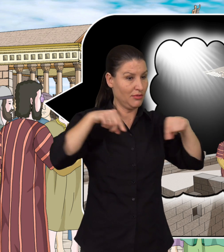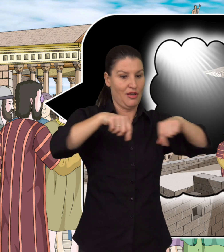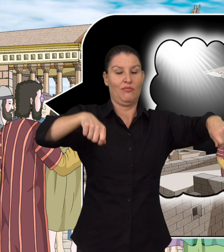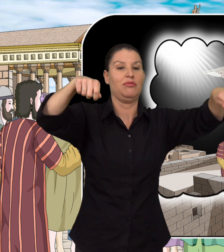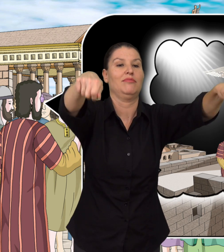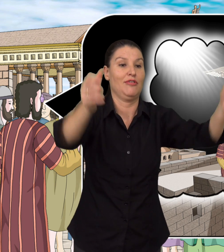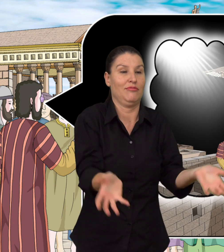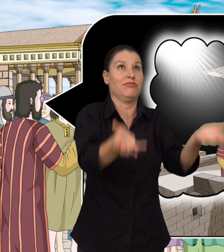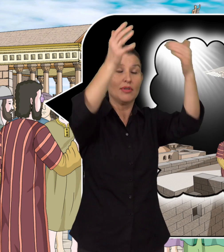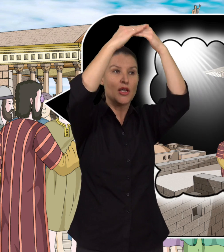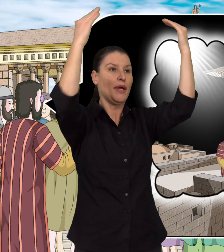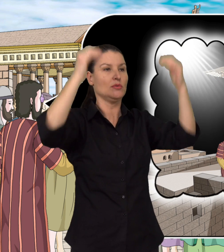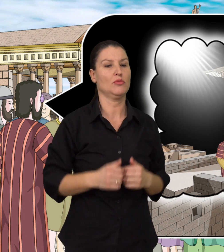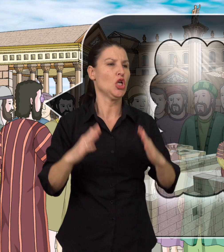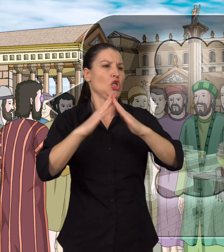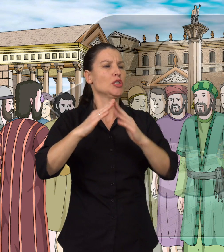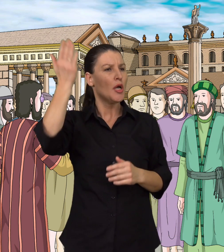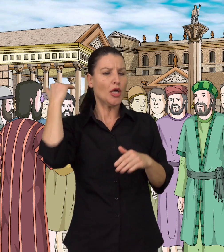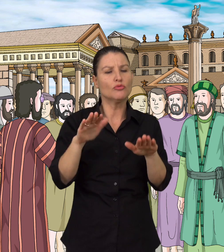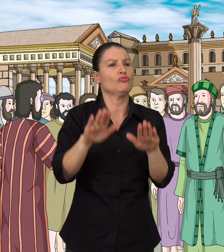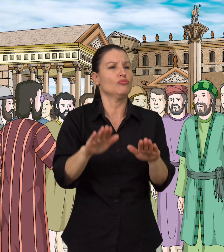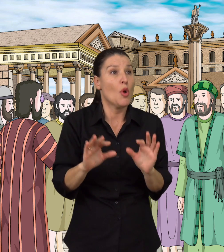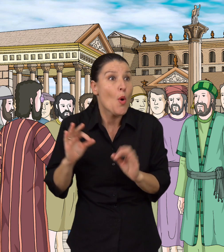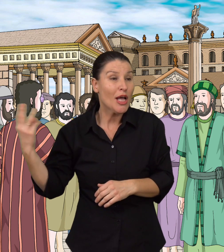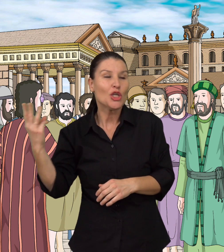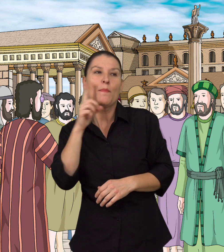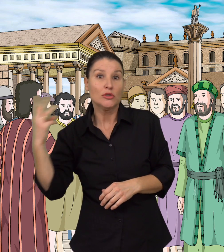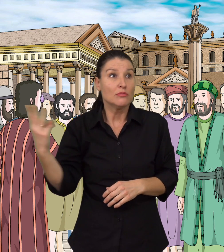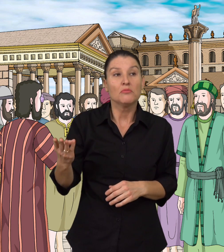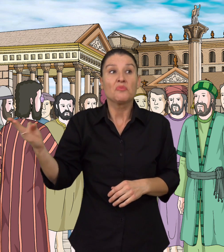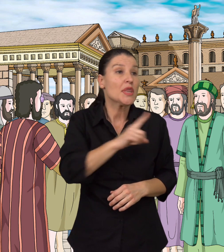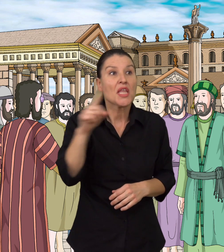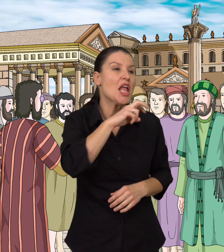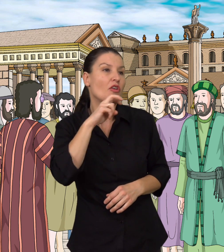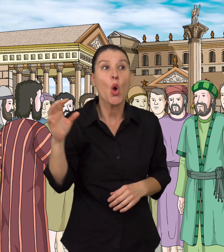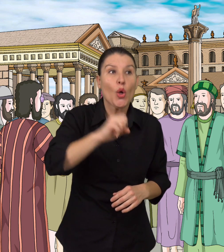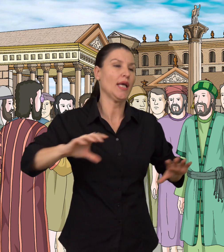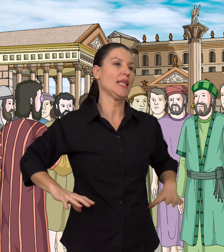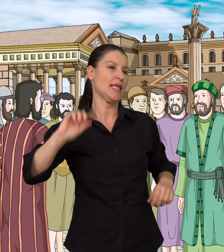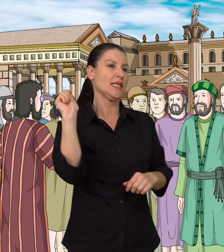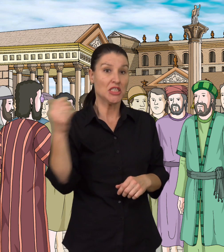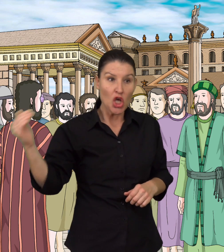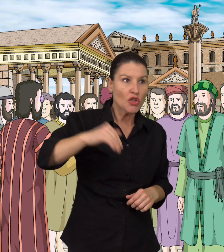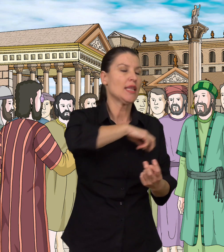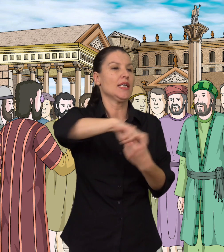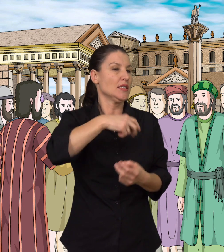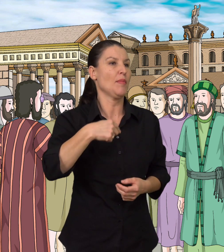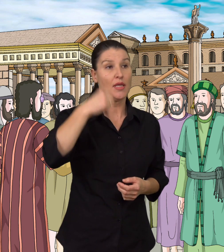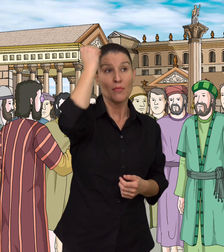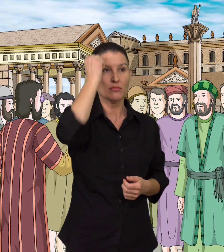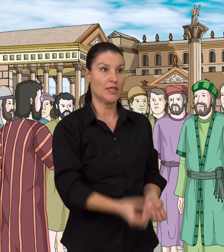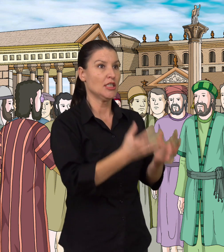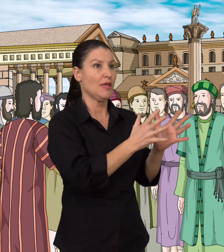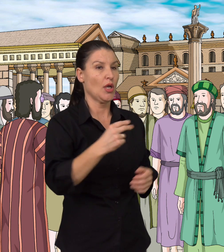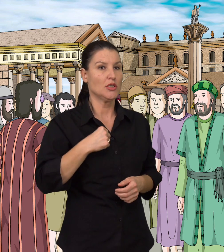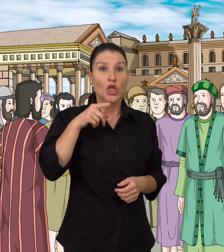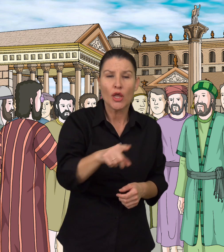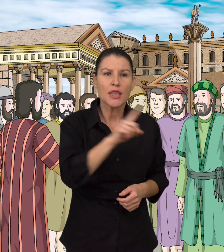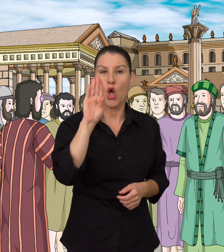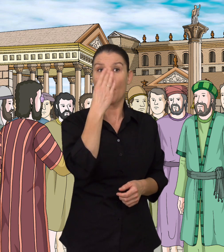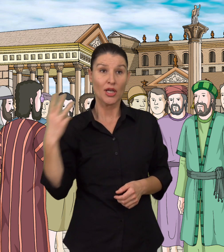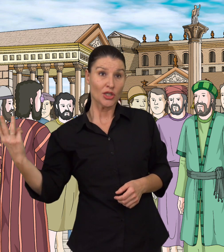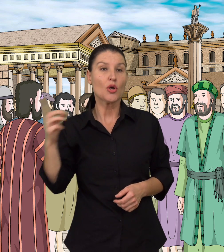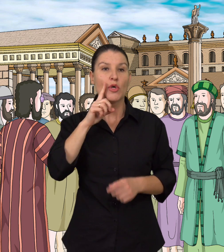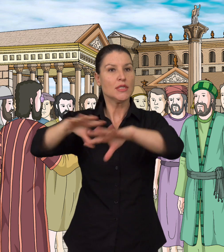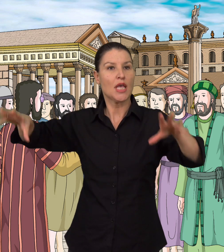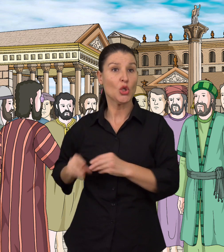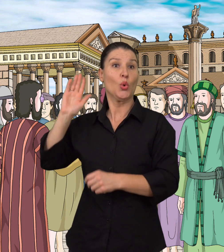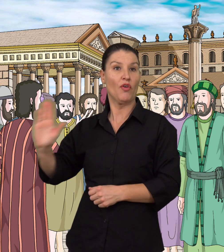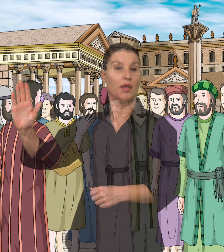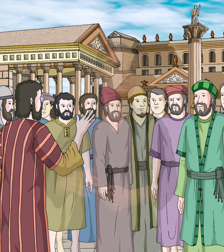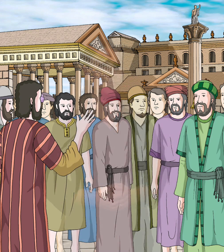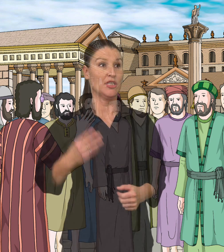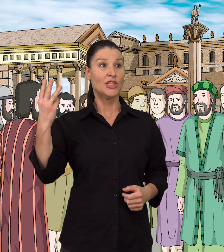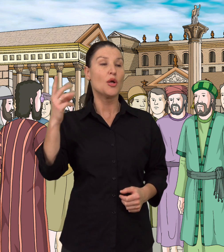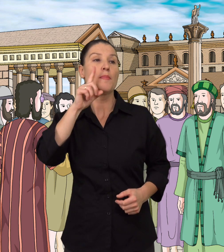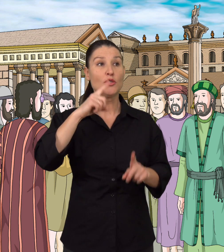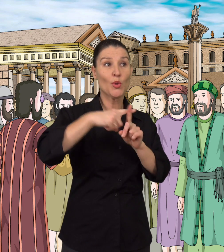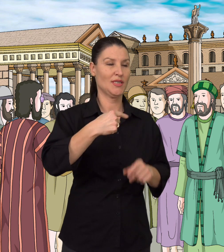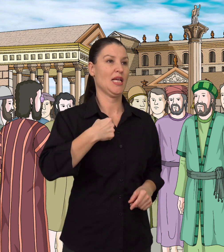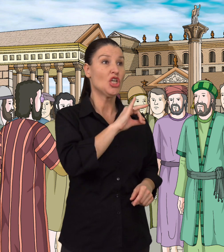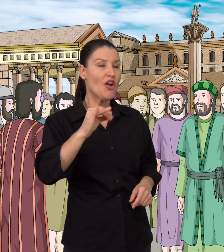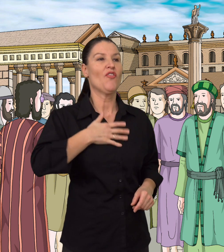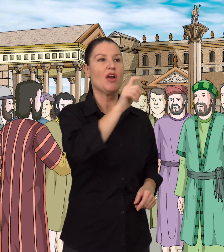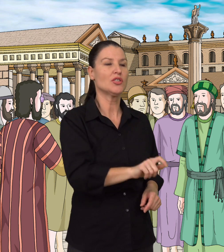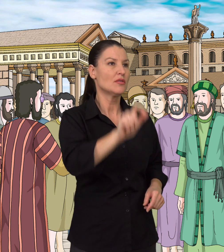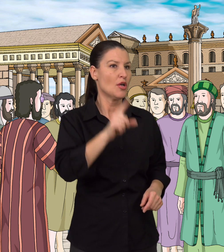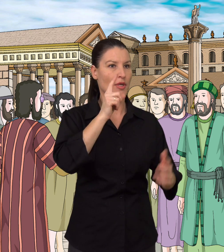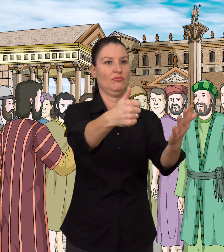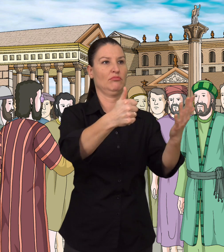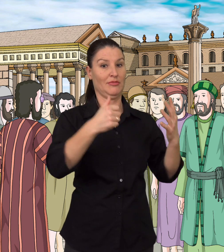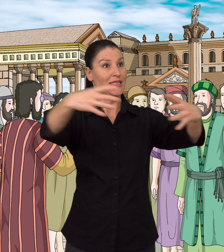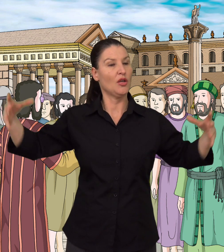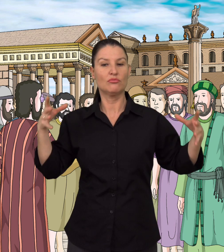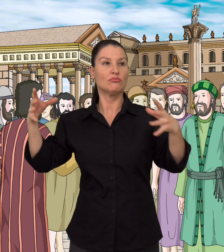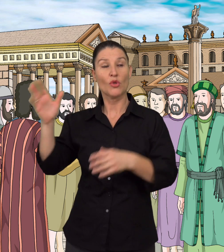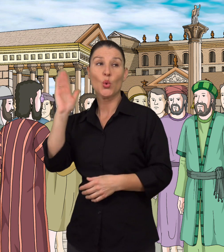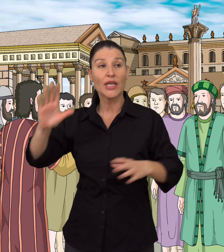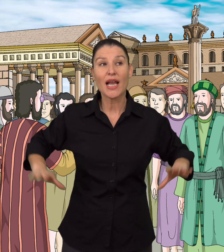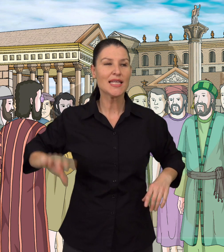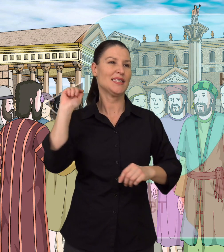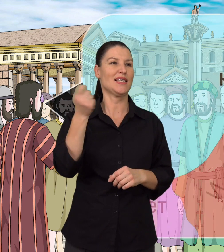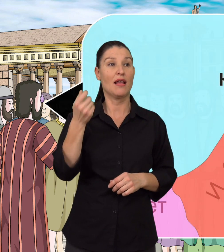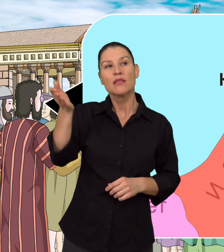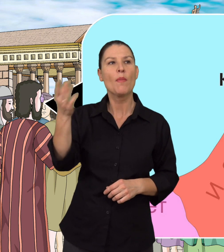This happened three times, and everything was drawn back up into heaven. Just then three men sent to me from Caesarea stopped at the house where I was staying.